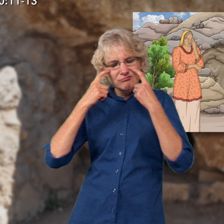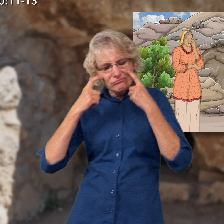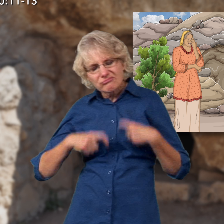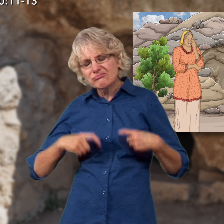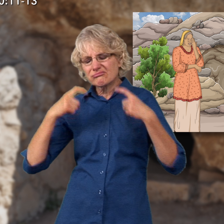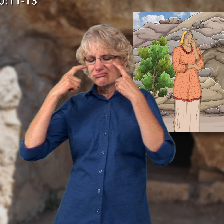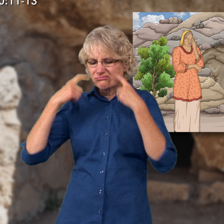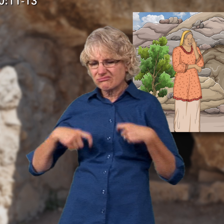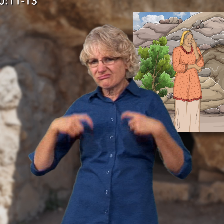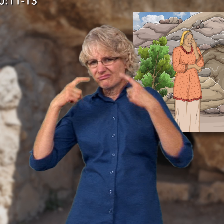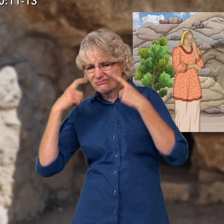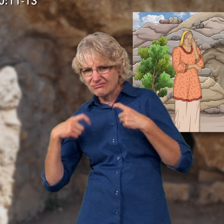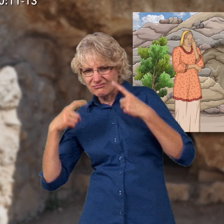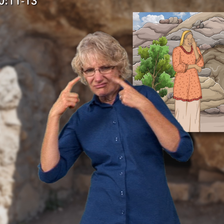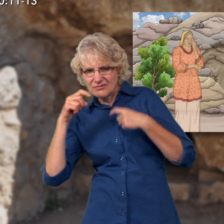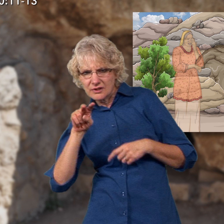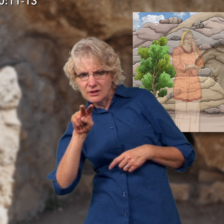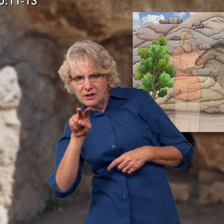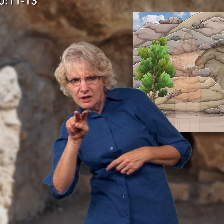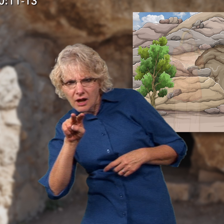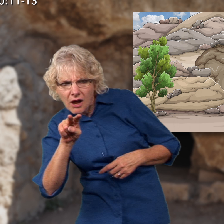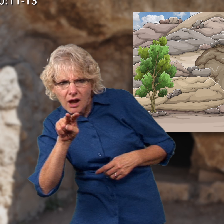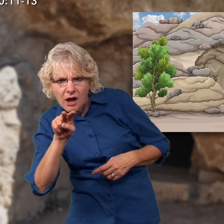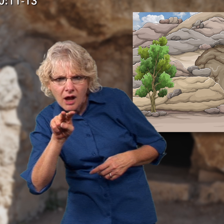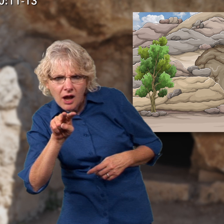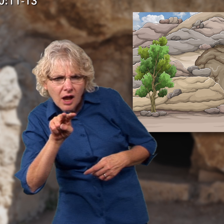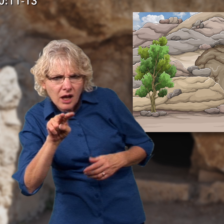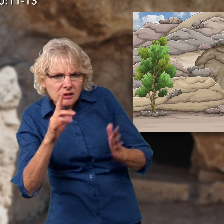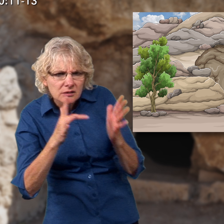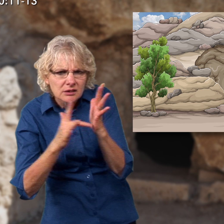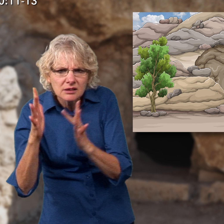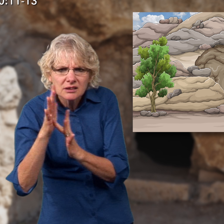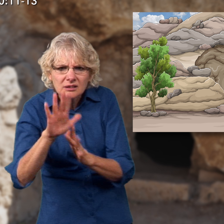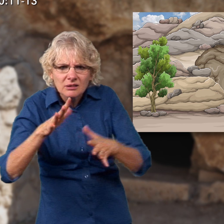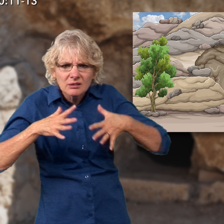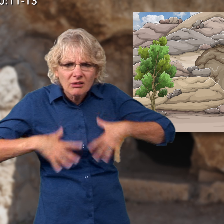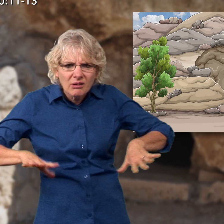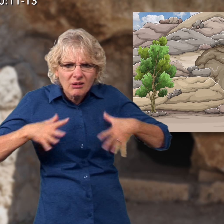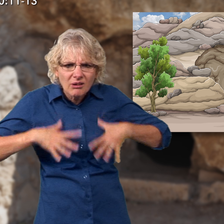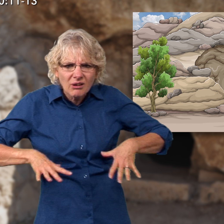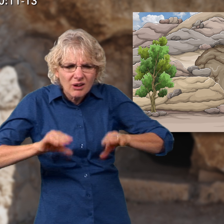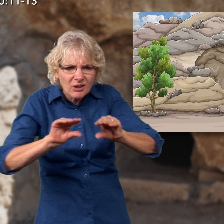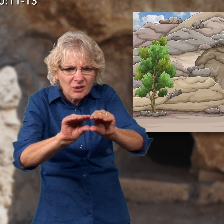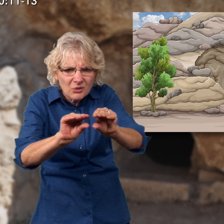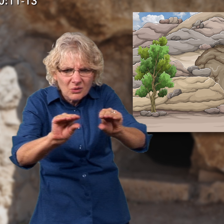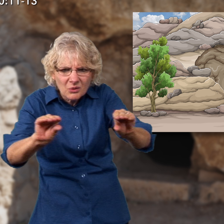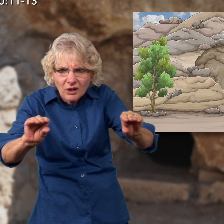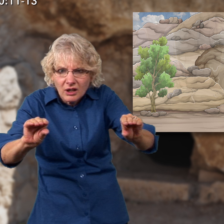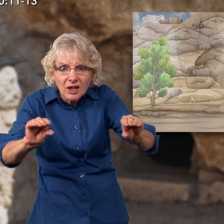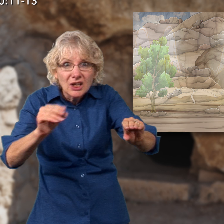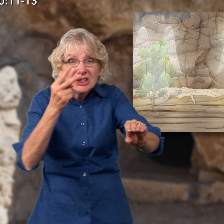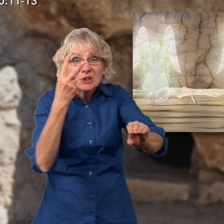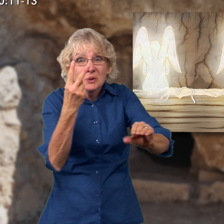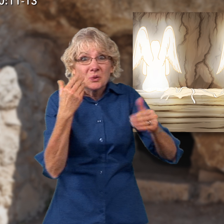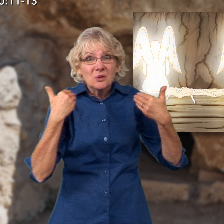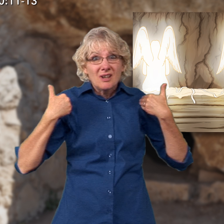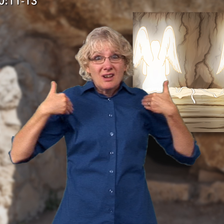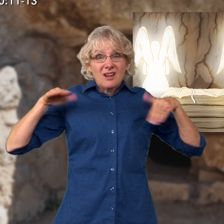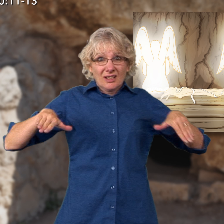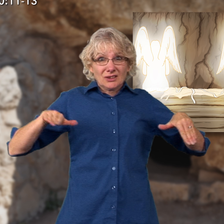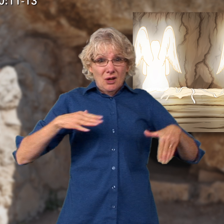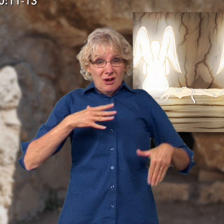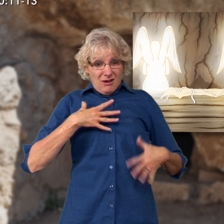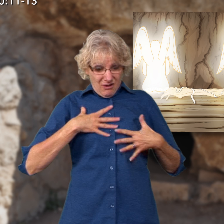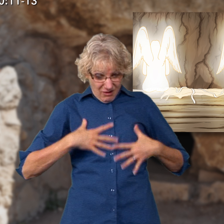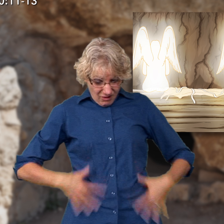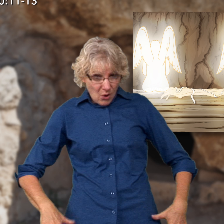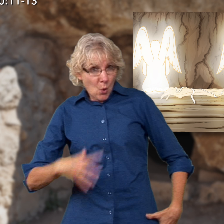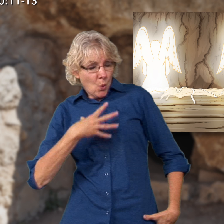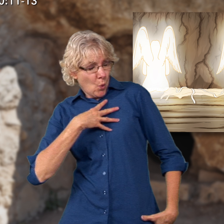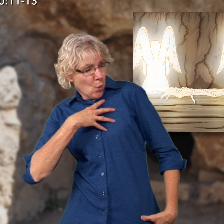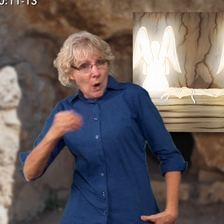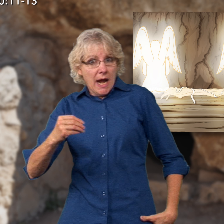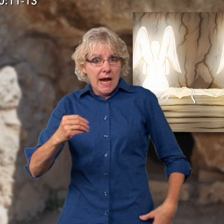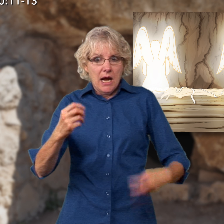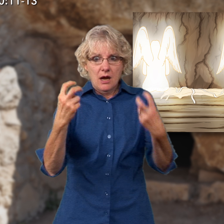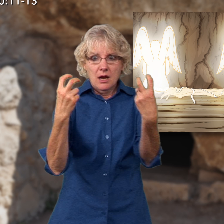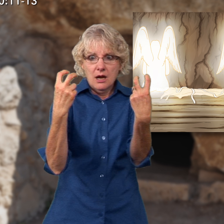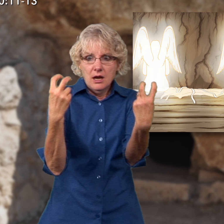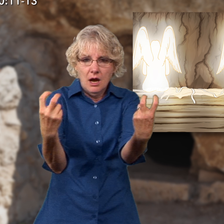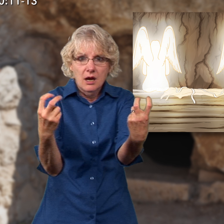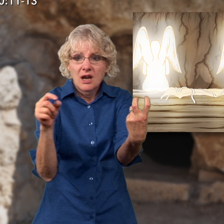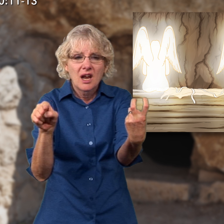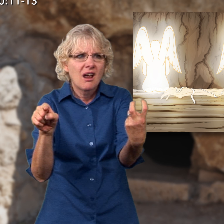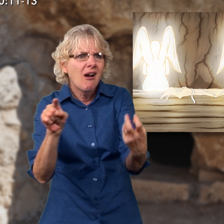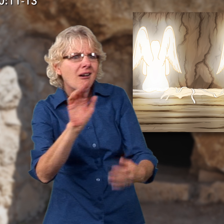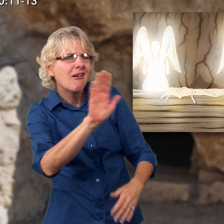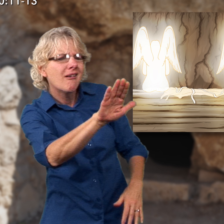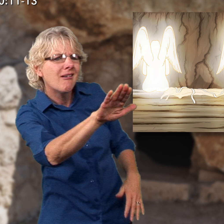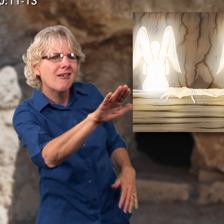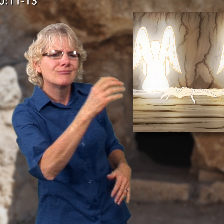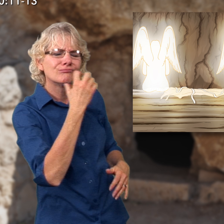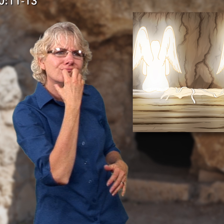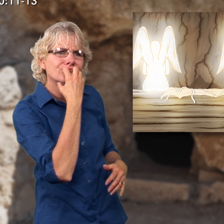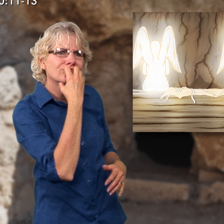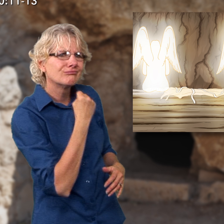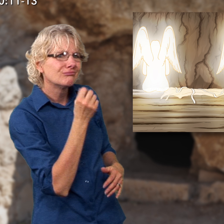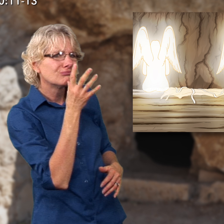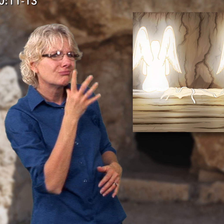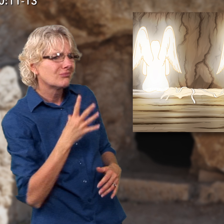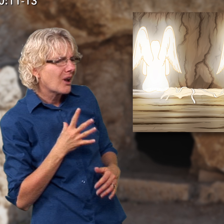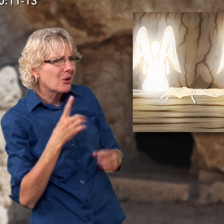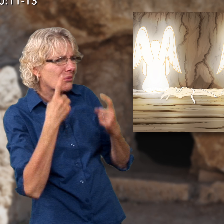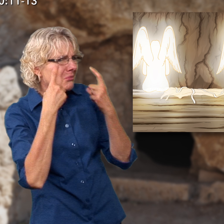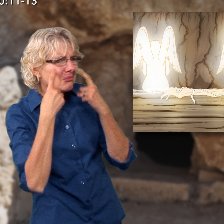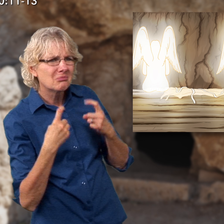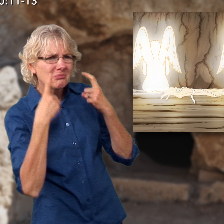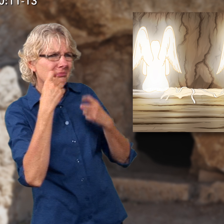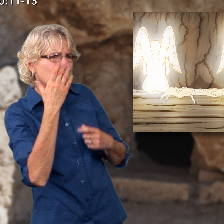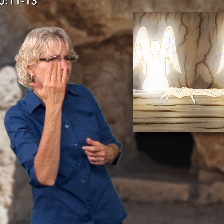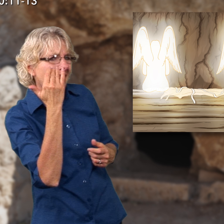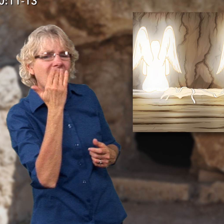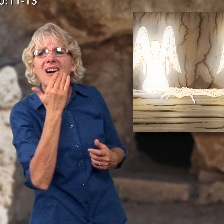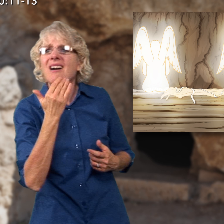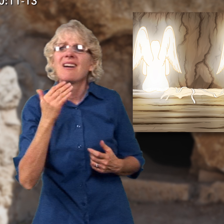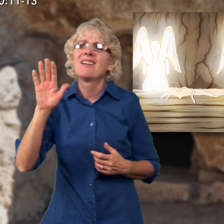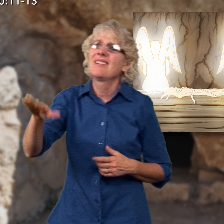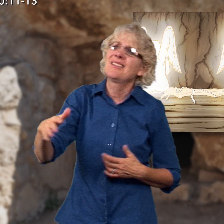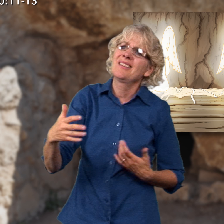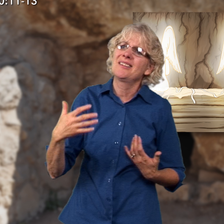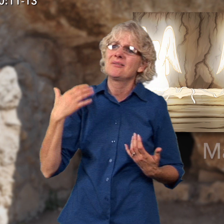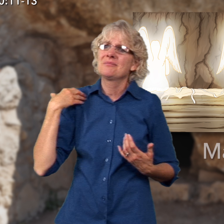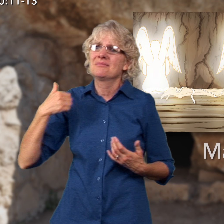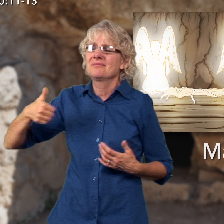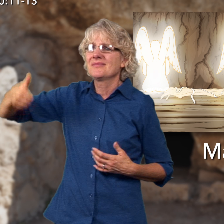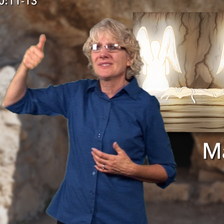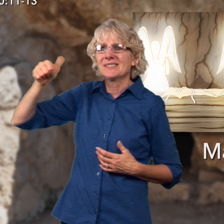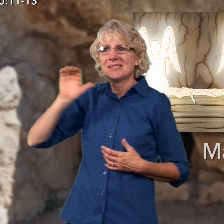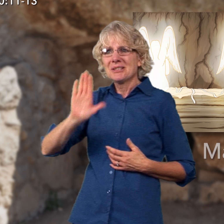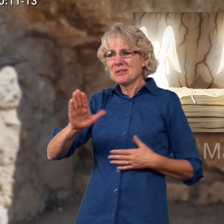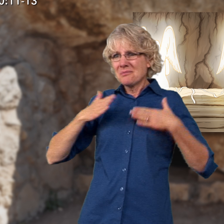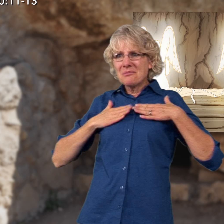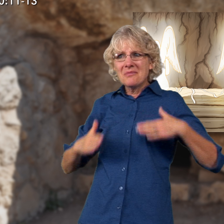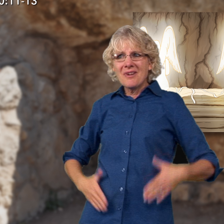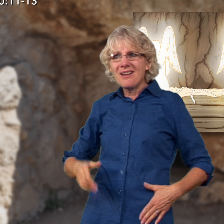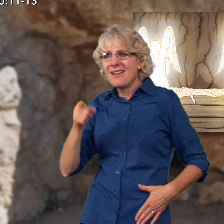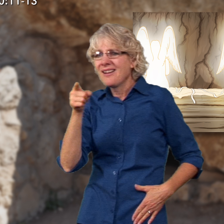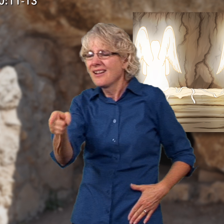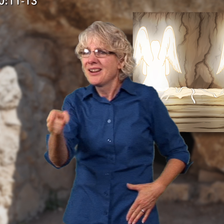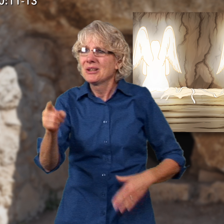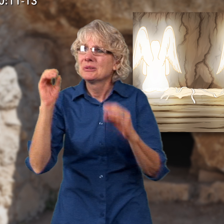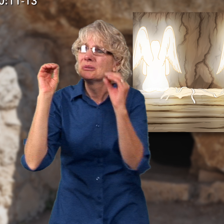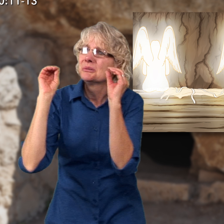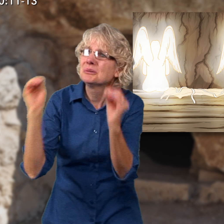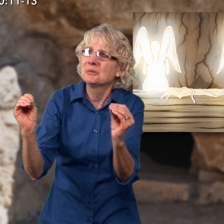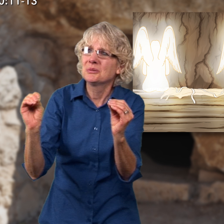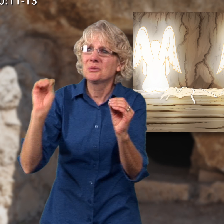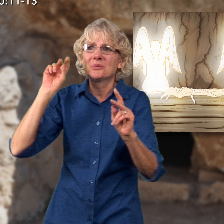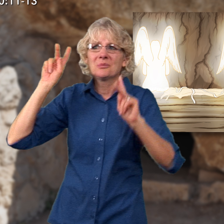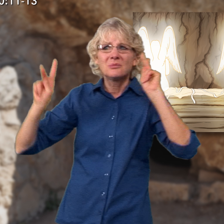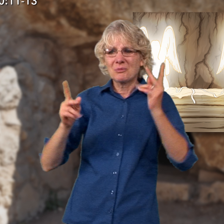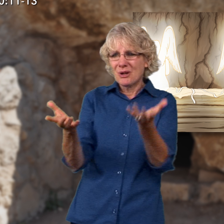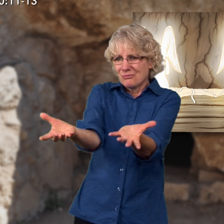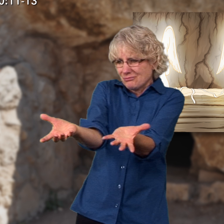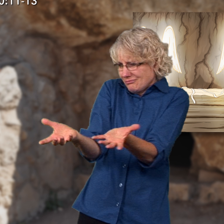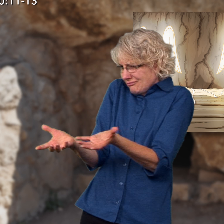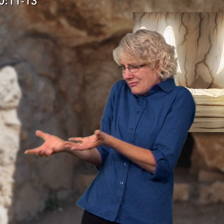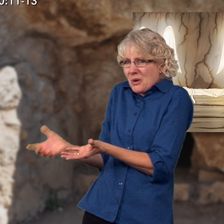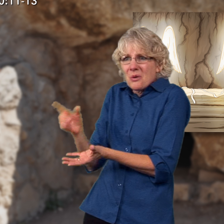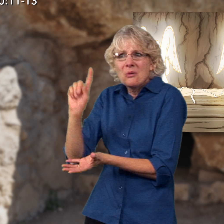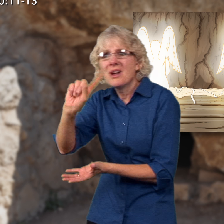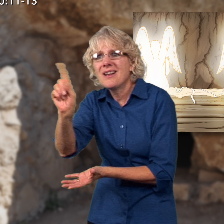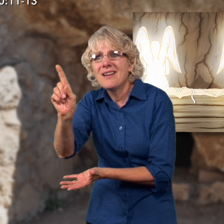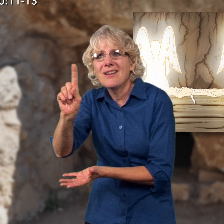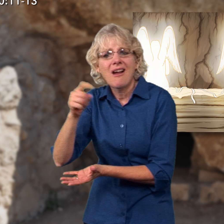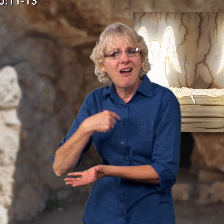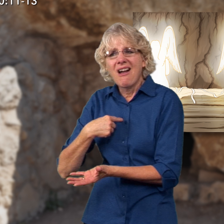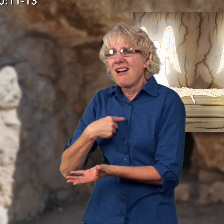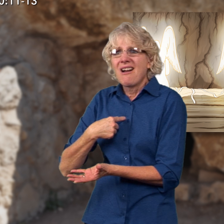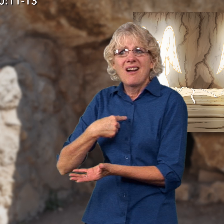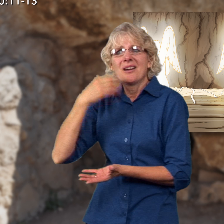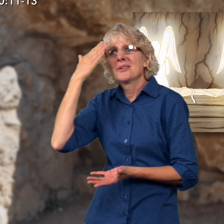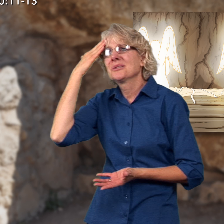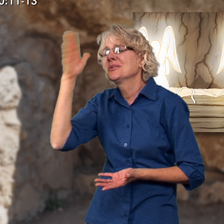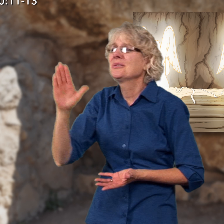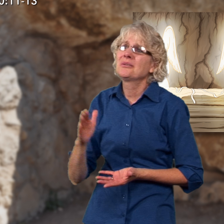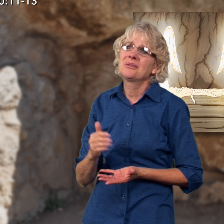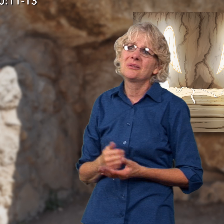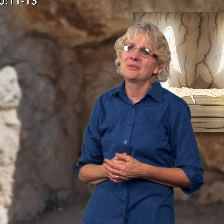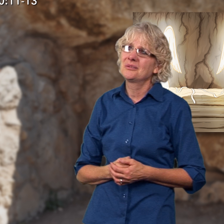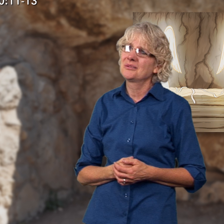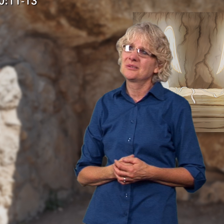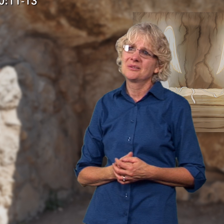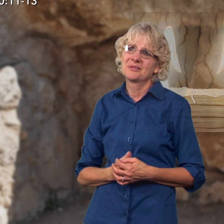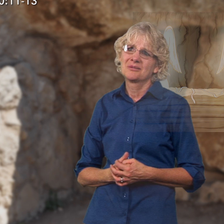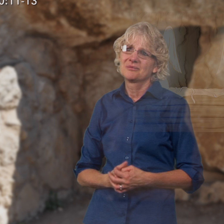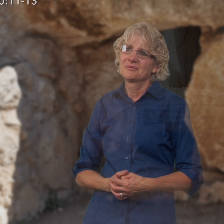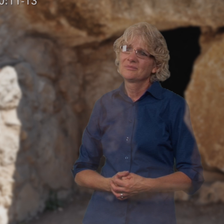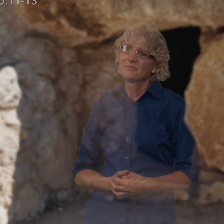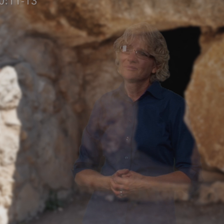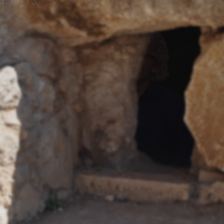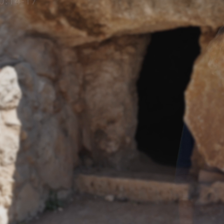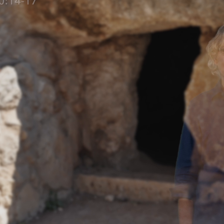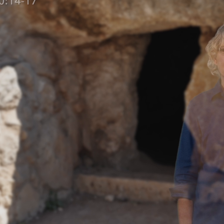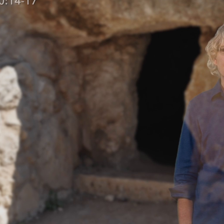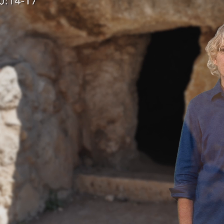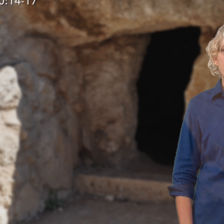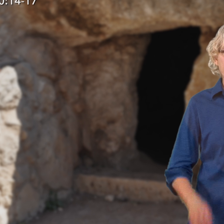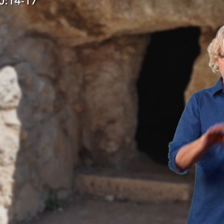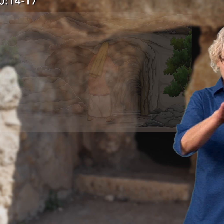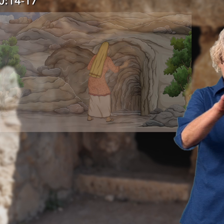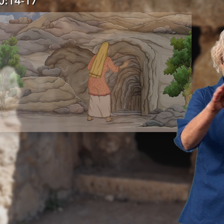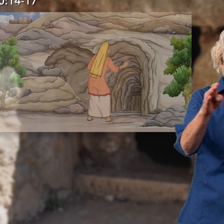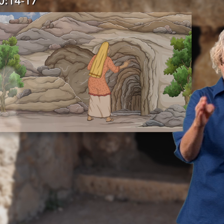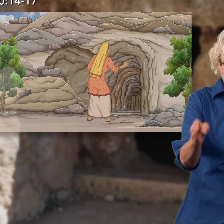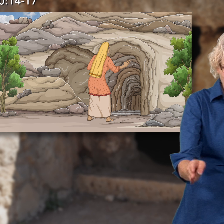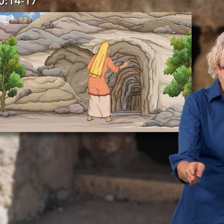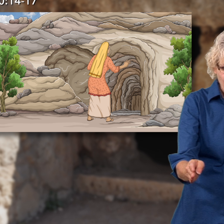And as she wept, she bent down to look into the tomb, and she saw two angels in white sitting where the body of Jesus had lain, one at the head and the other at the feet. “Woman, why are you weeping?” they asked. “Because they have taken my Lord away,” she said, “and I do not know where they have put Him.”